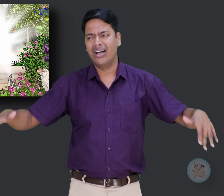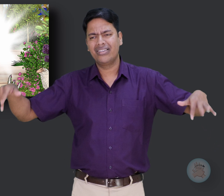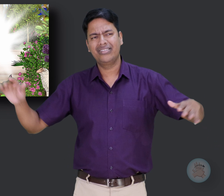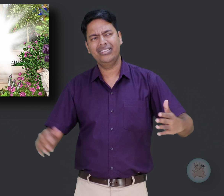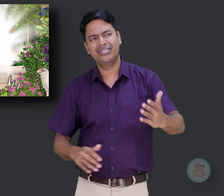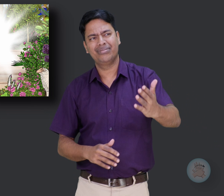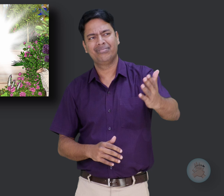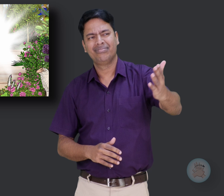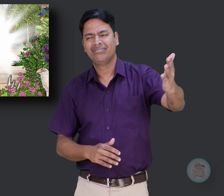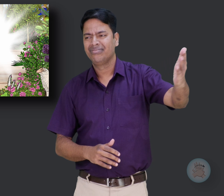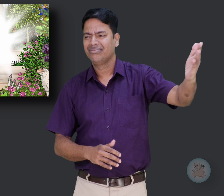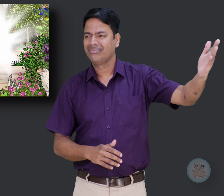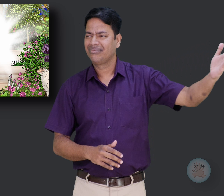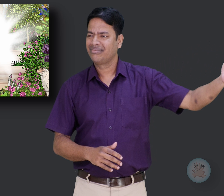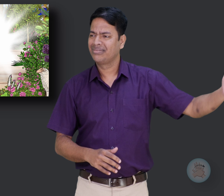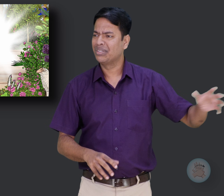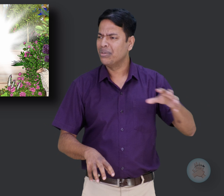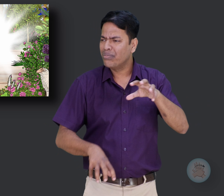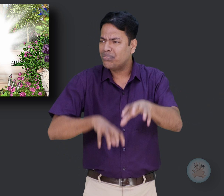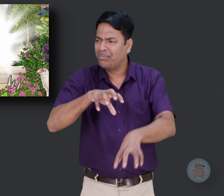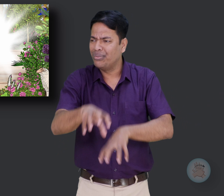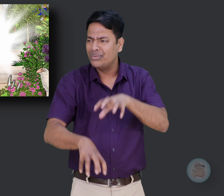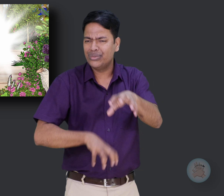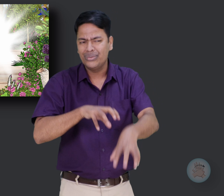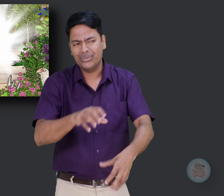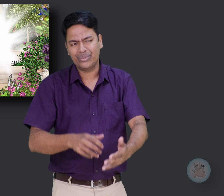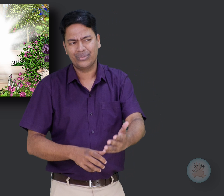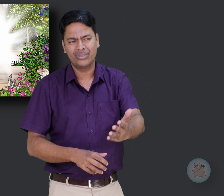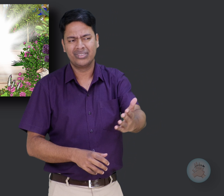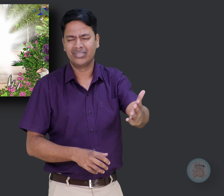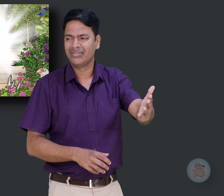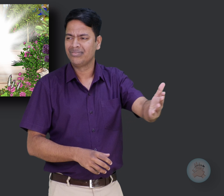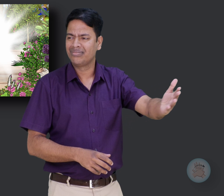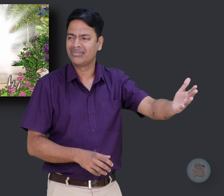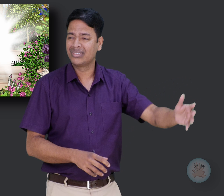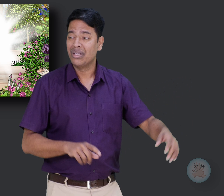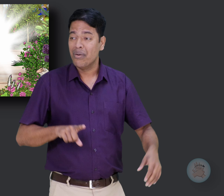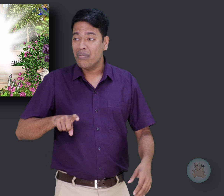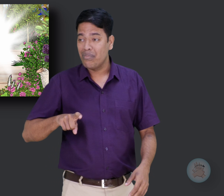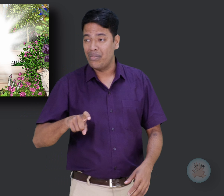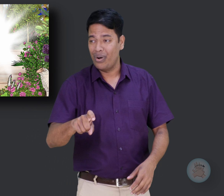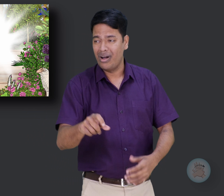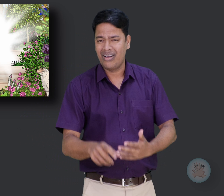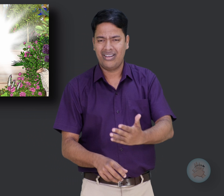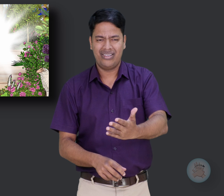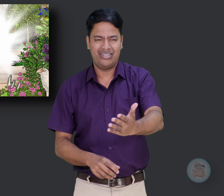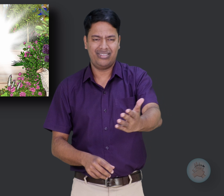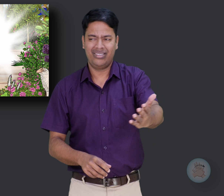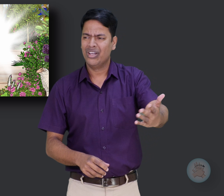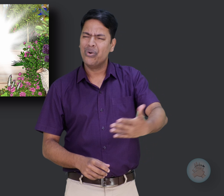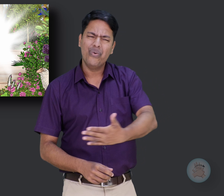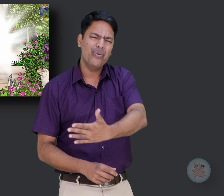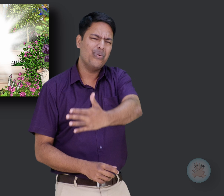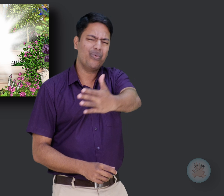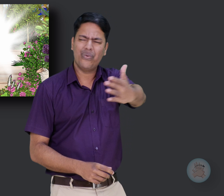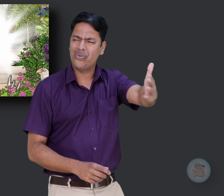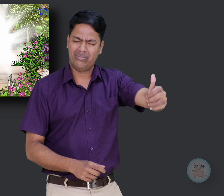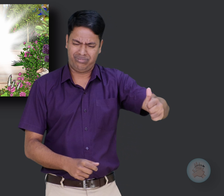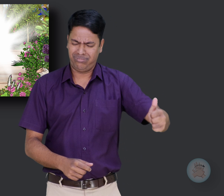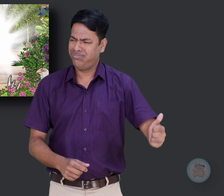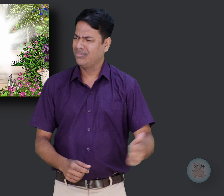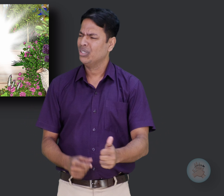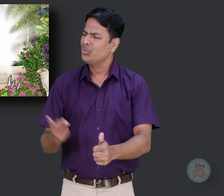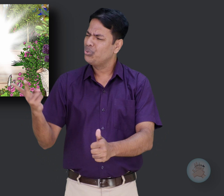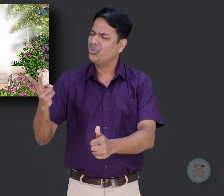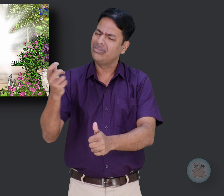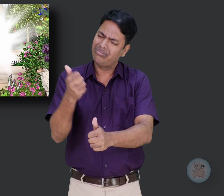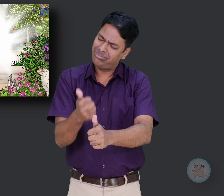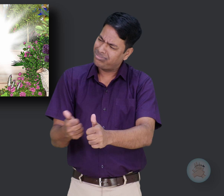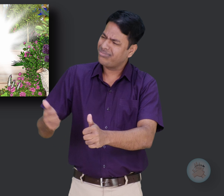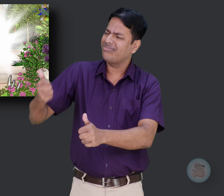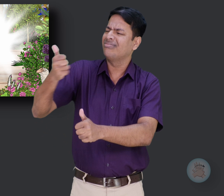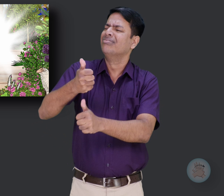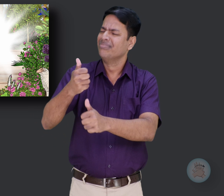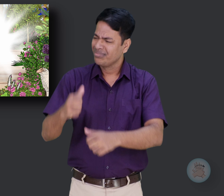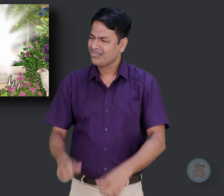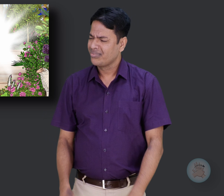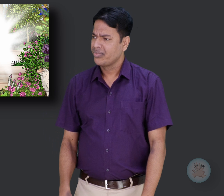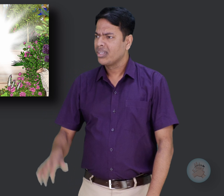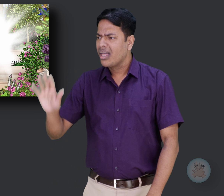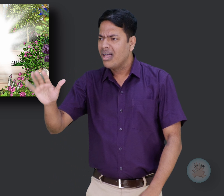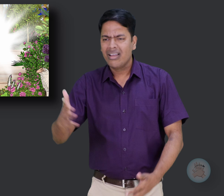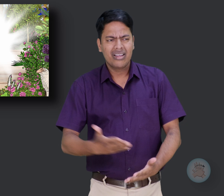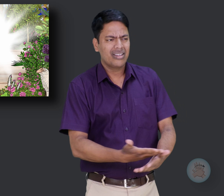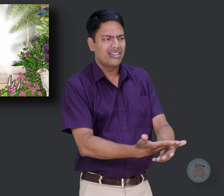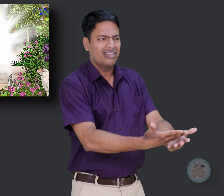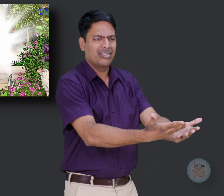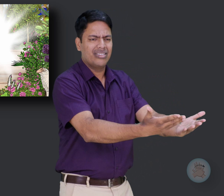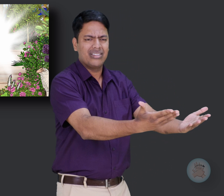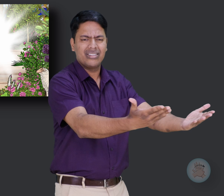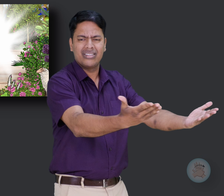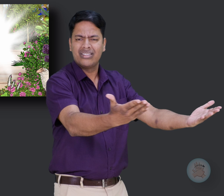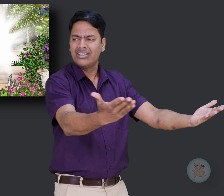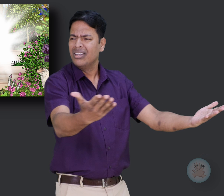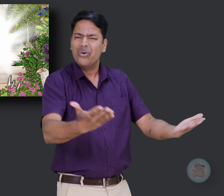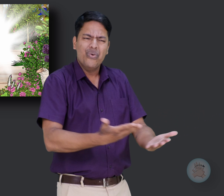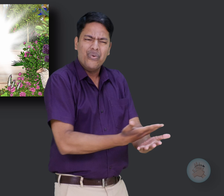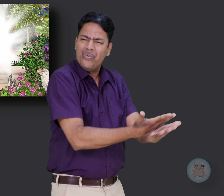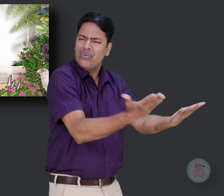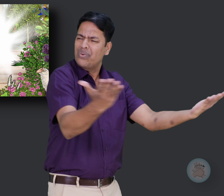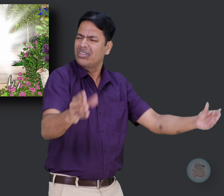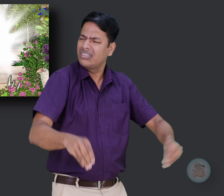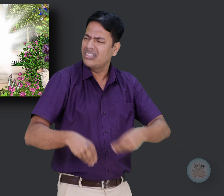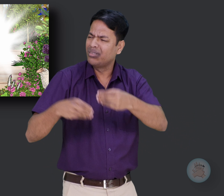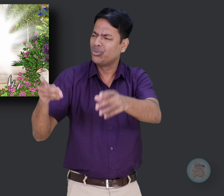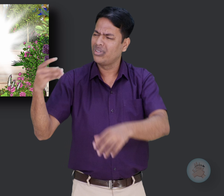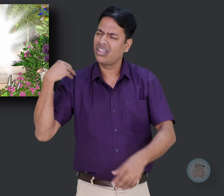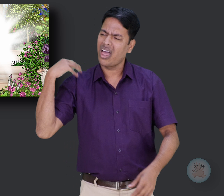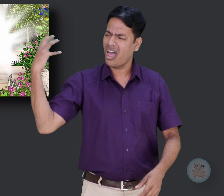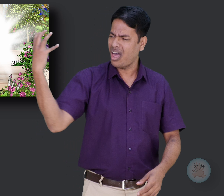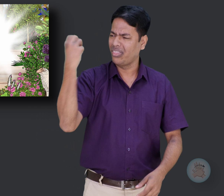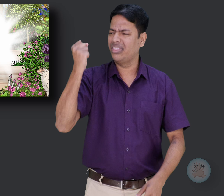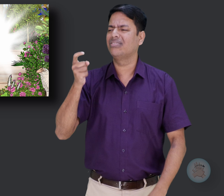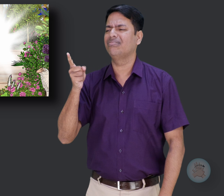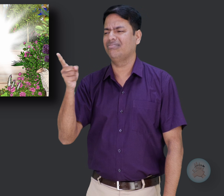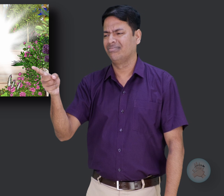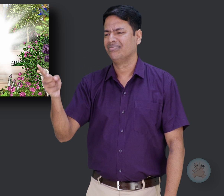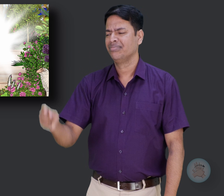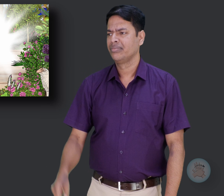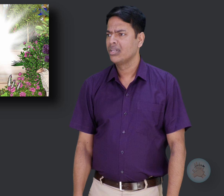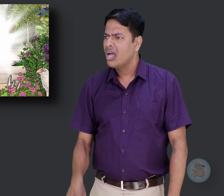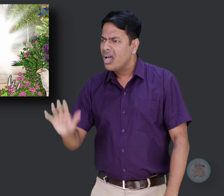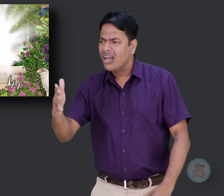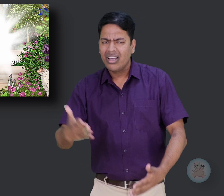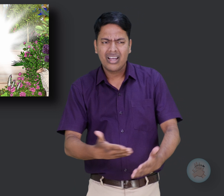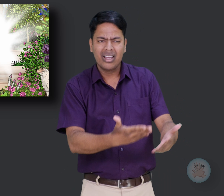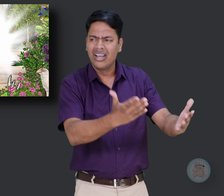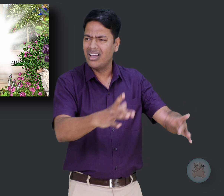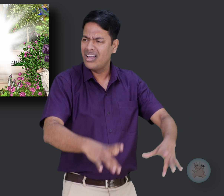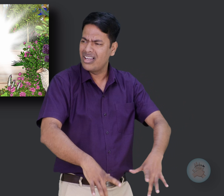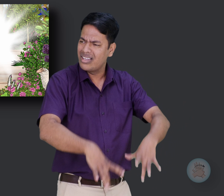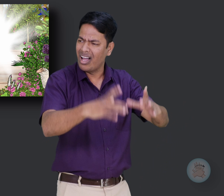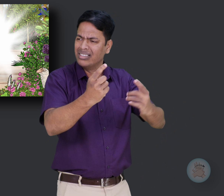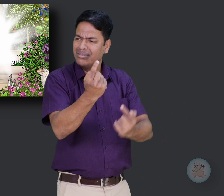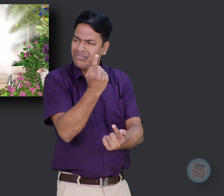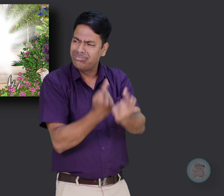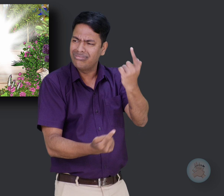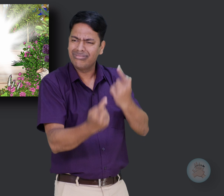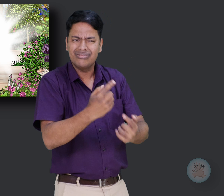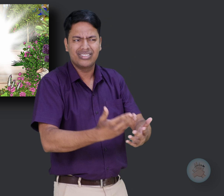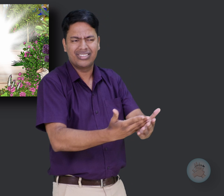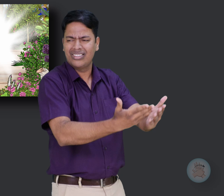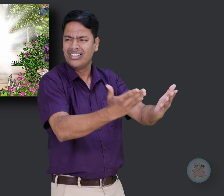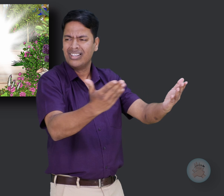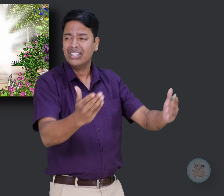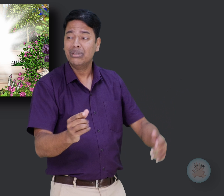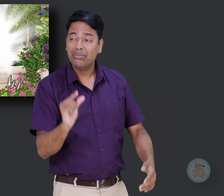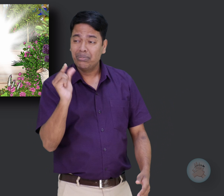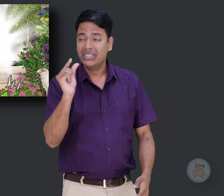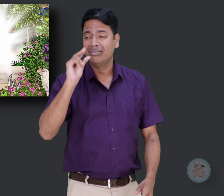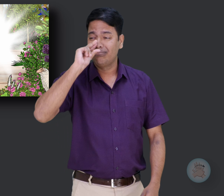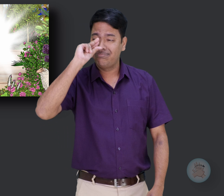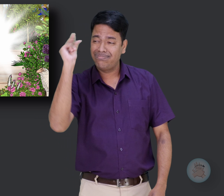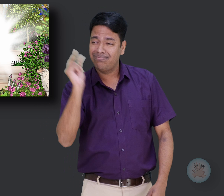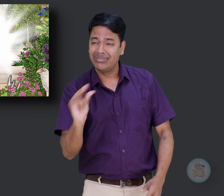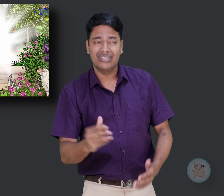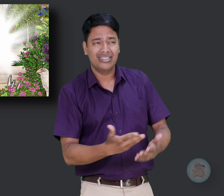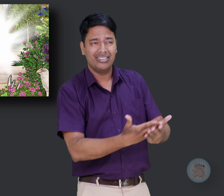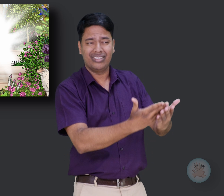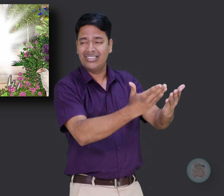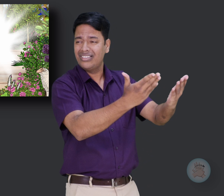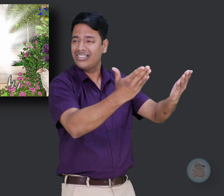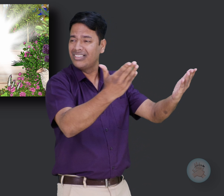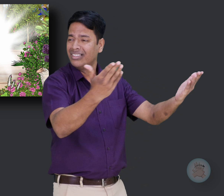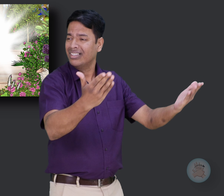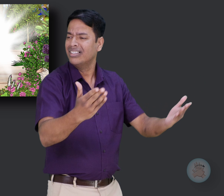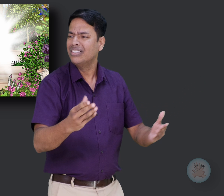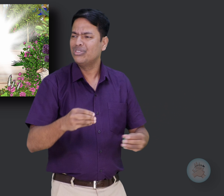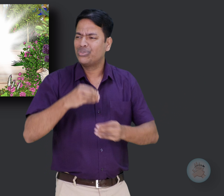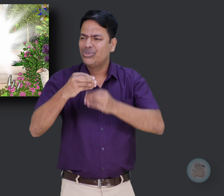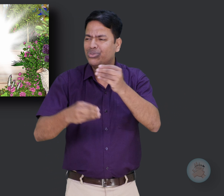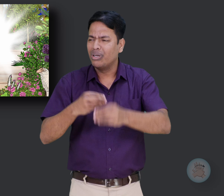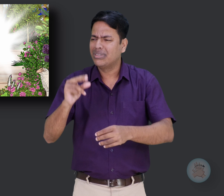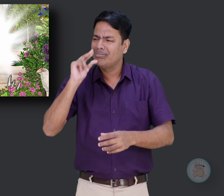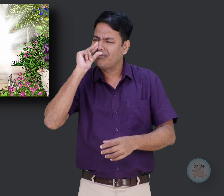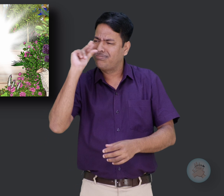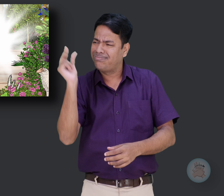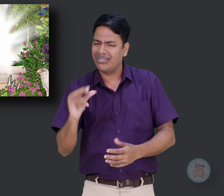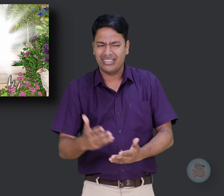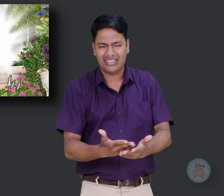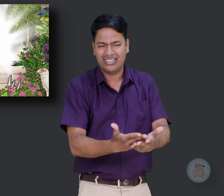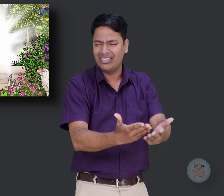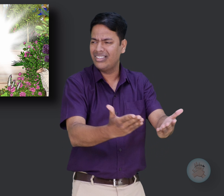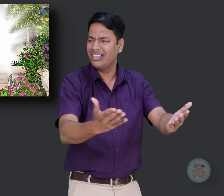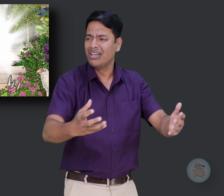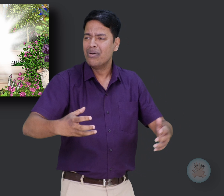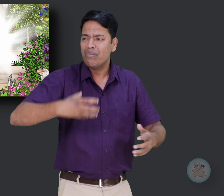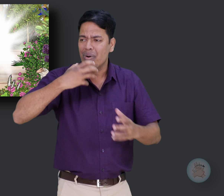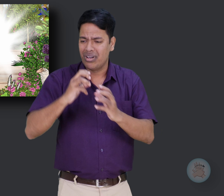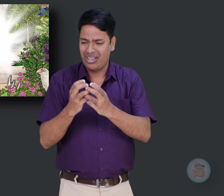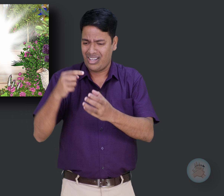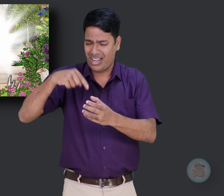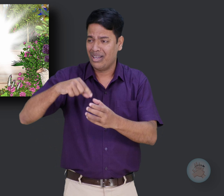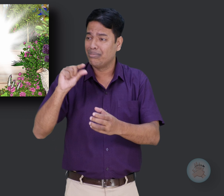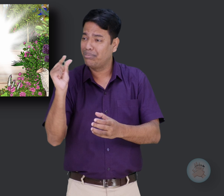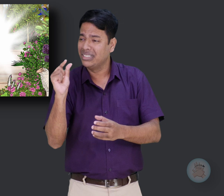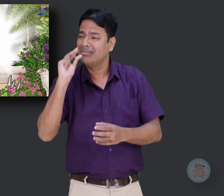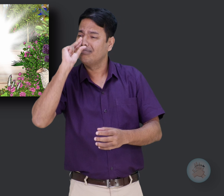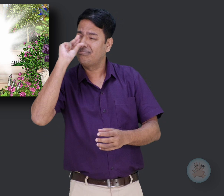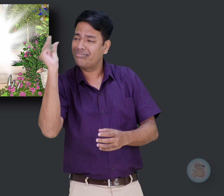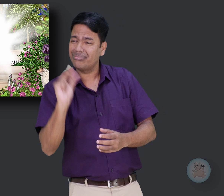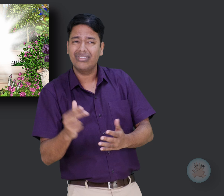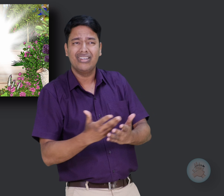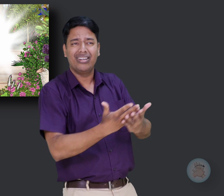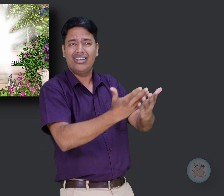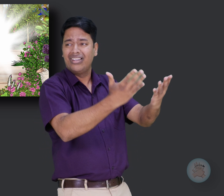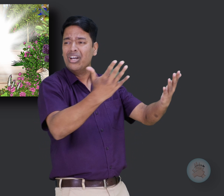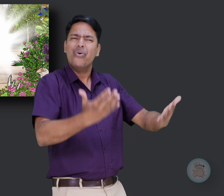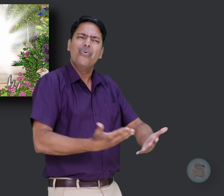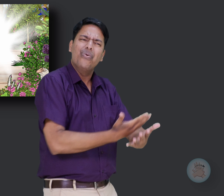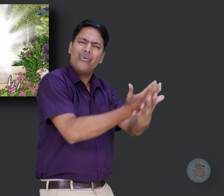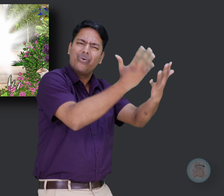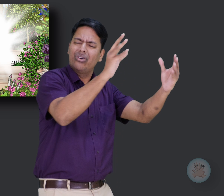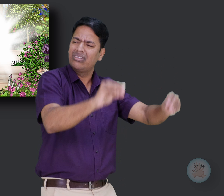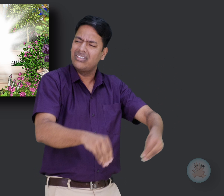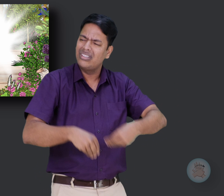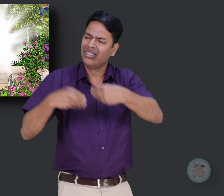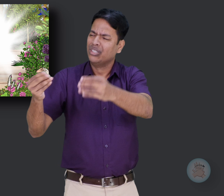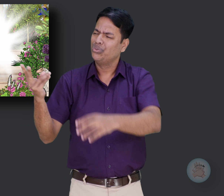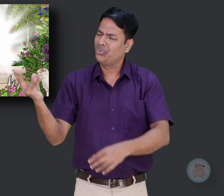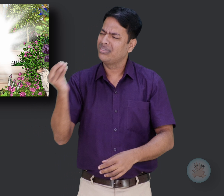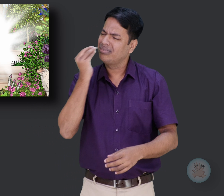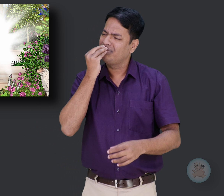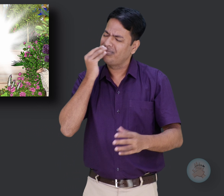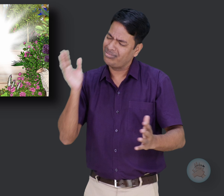rule over the fish of the sea and the birds of the air and every creature that crawls upon the earth.” Then God said, “Behold, I have given you every seed-bearing plant on the face of all the earth, and every tree whose fruit contains seed.